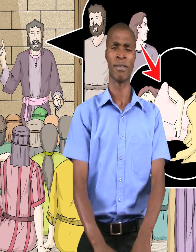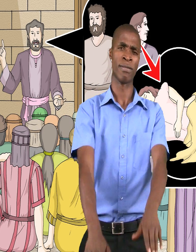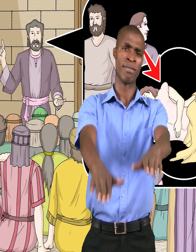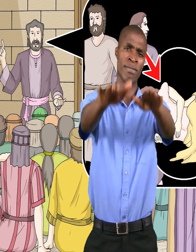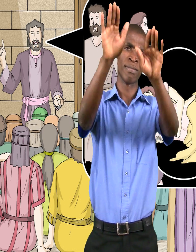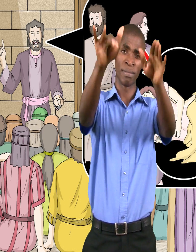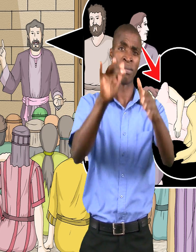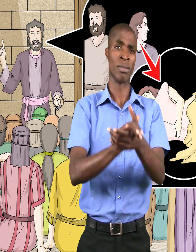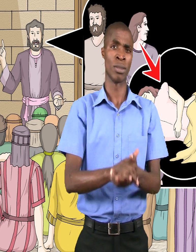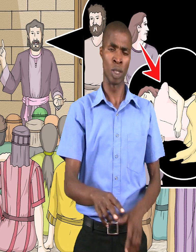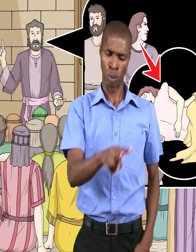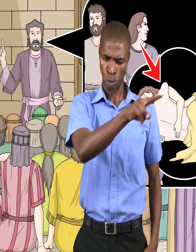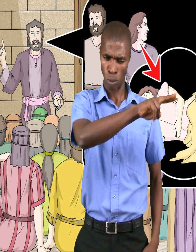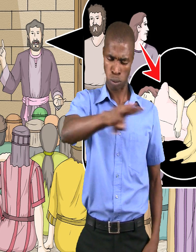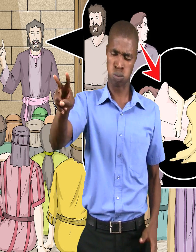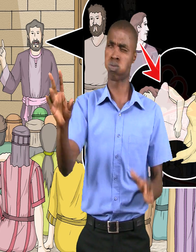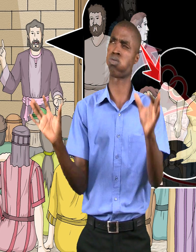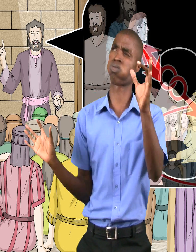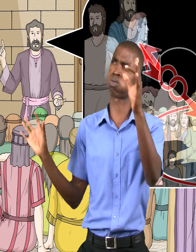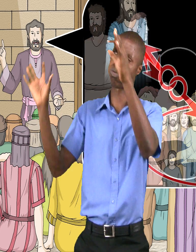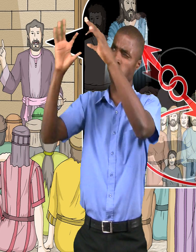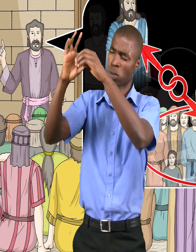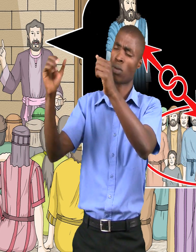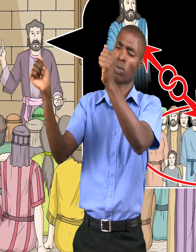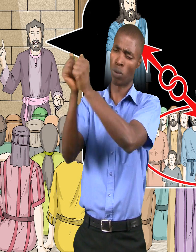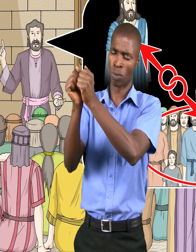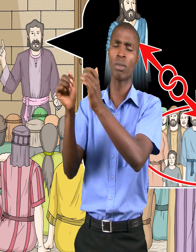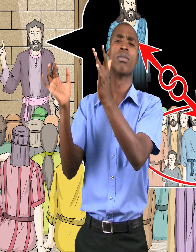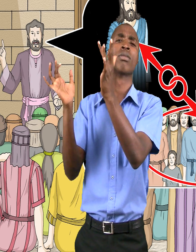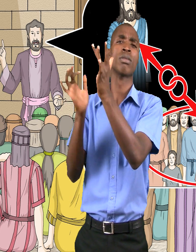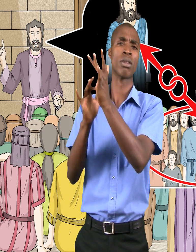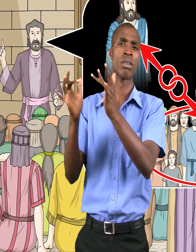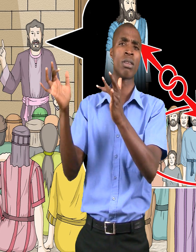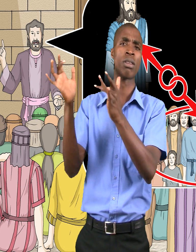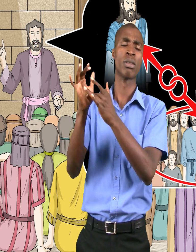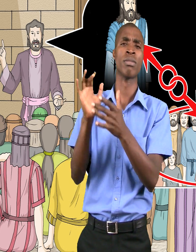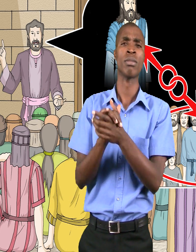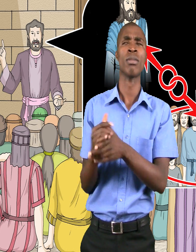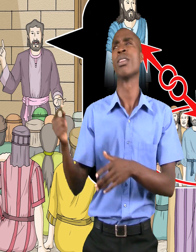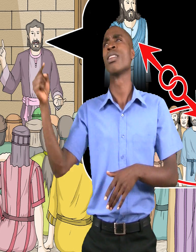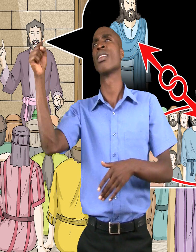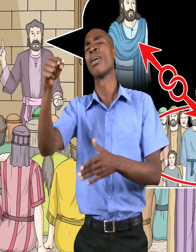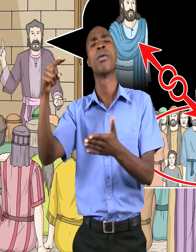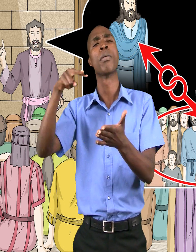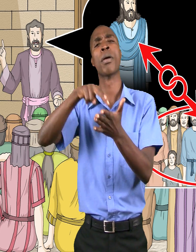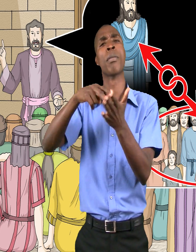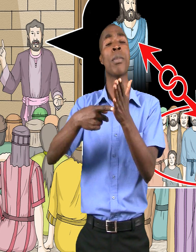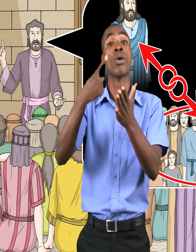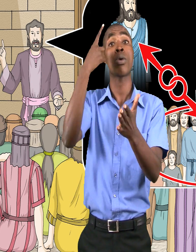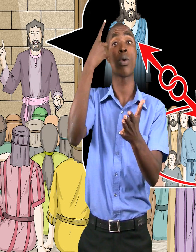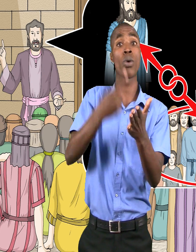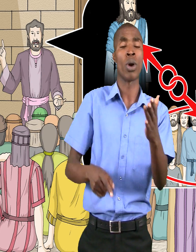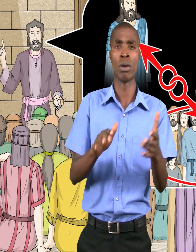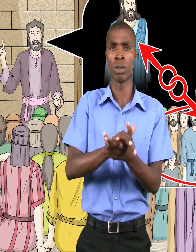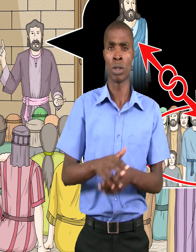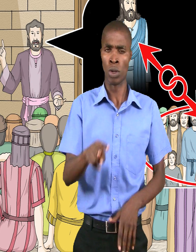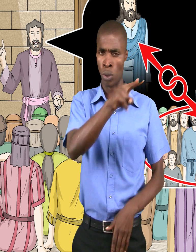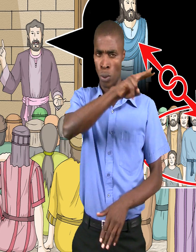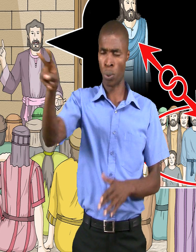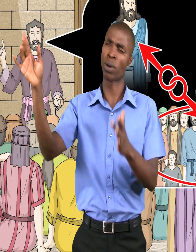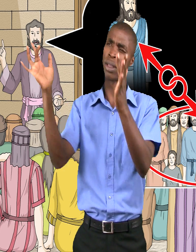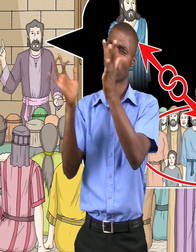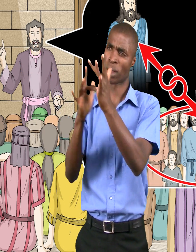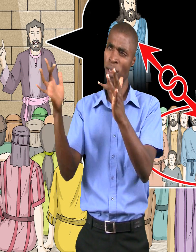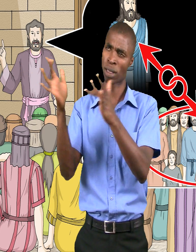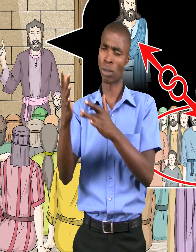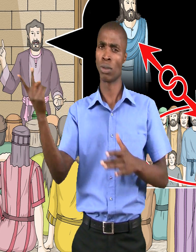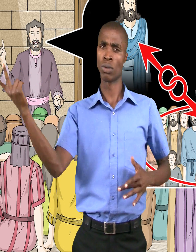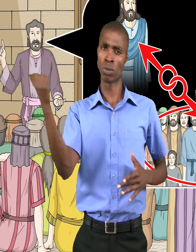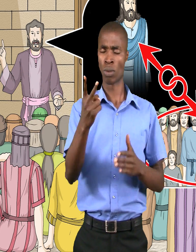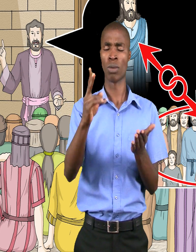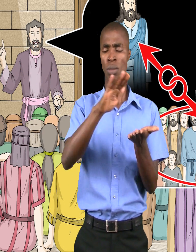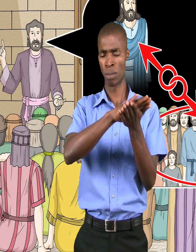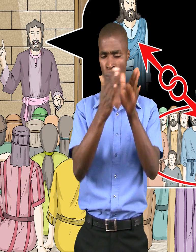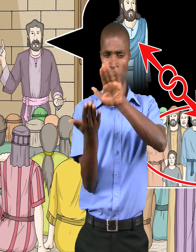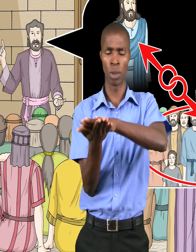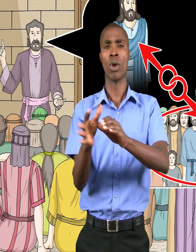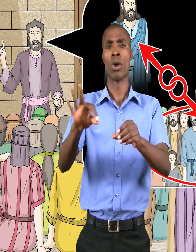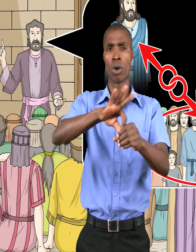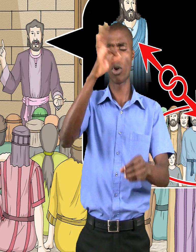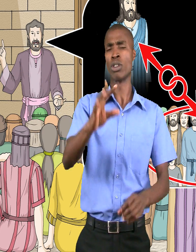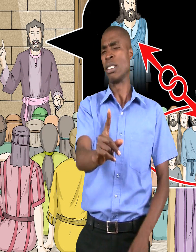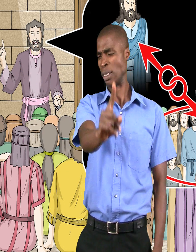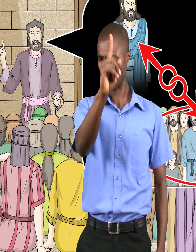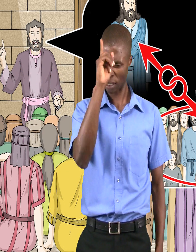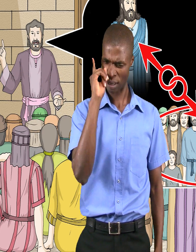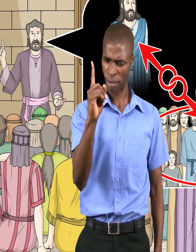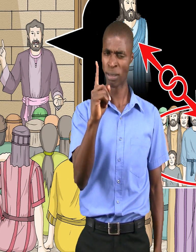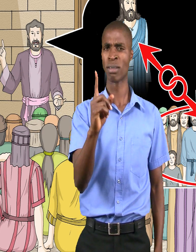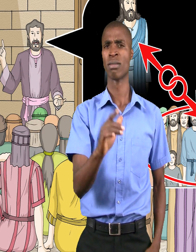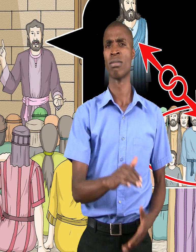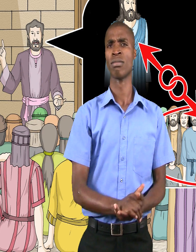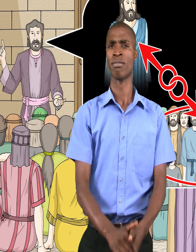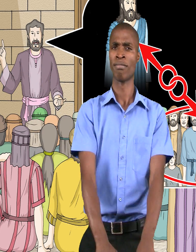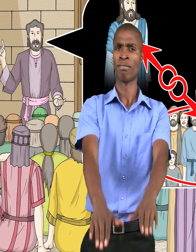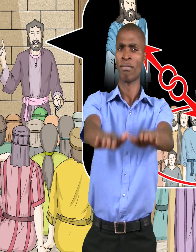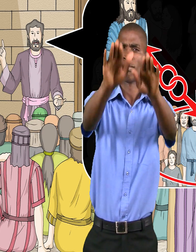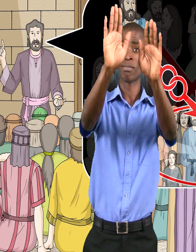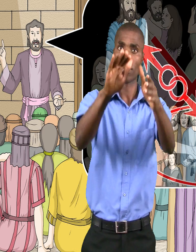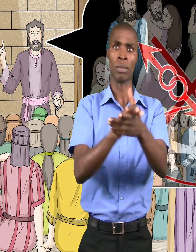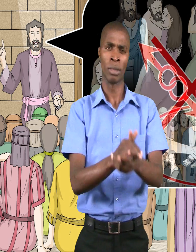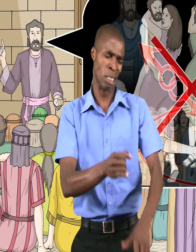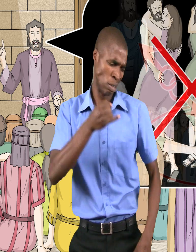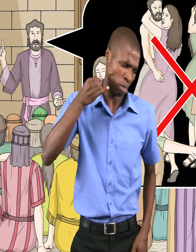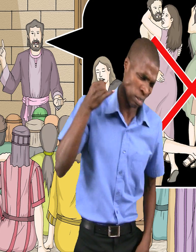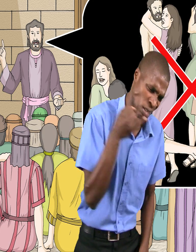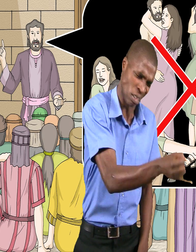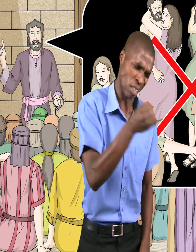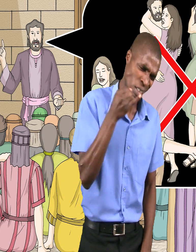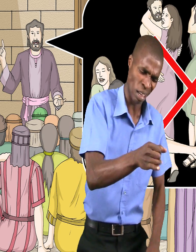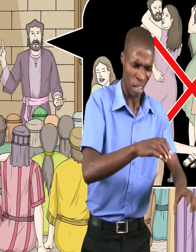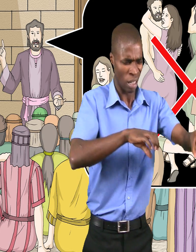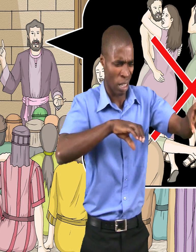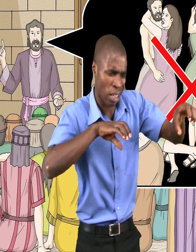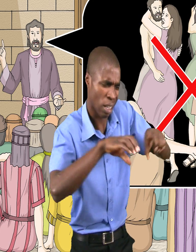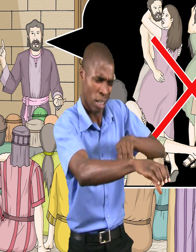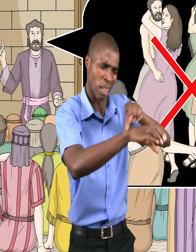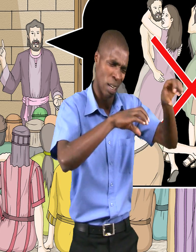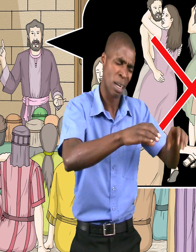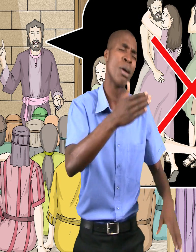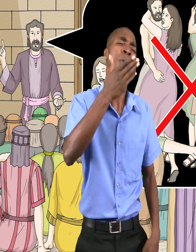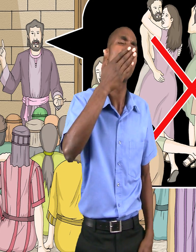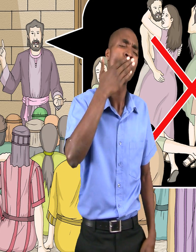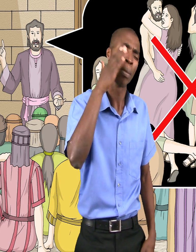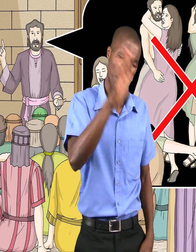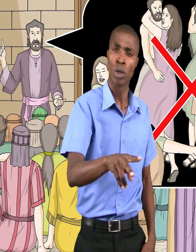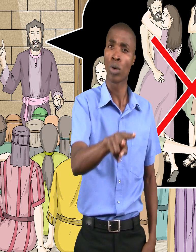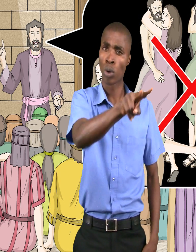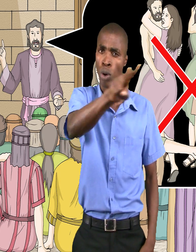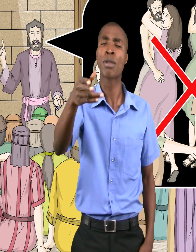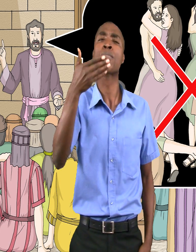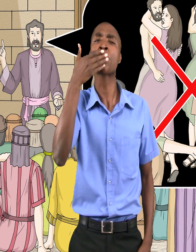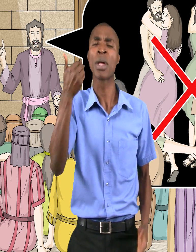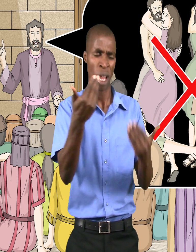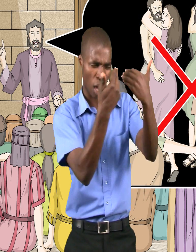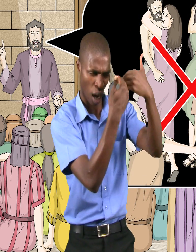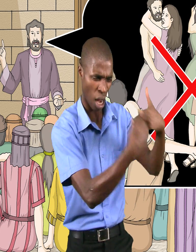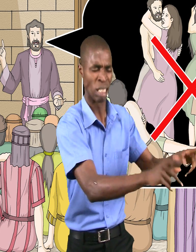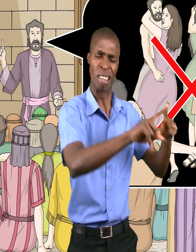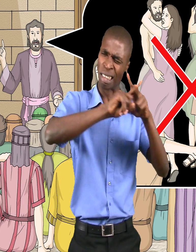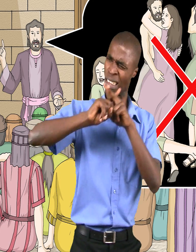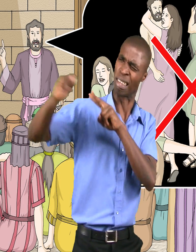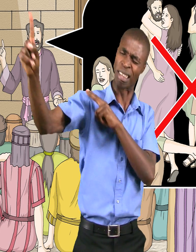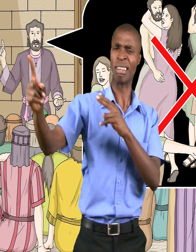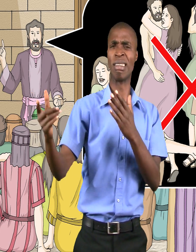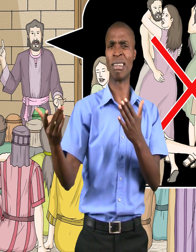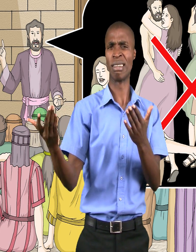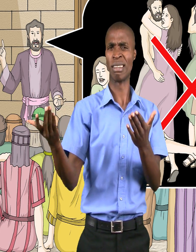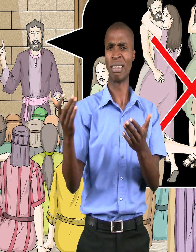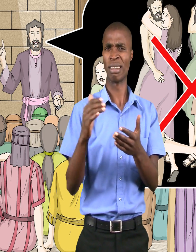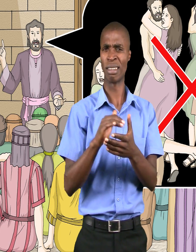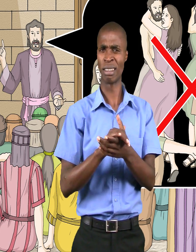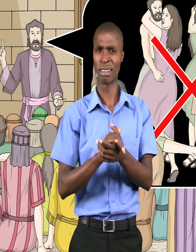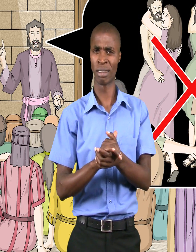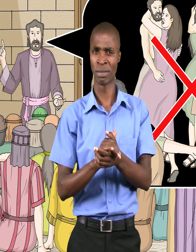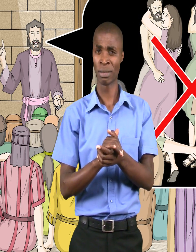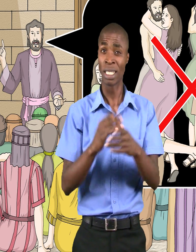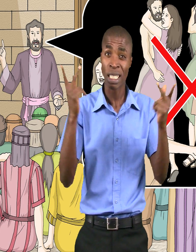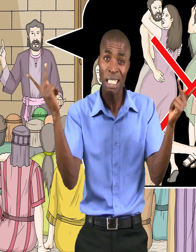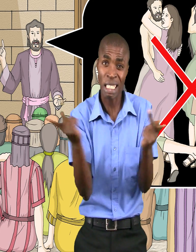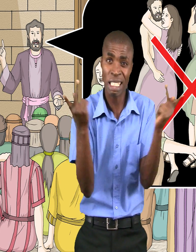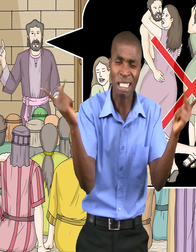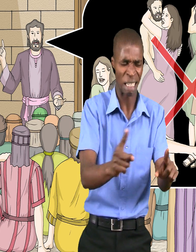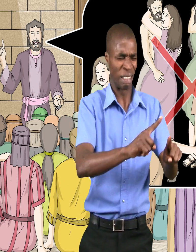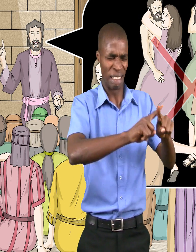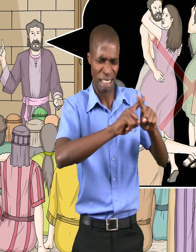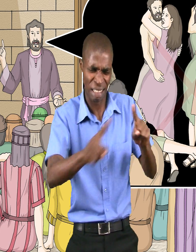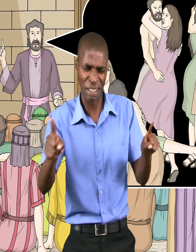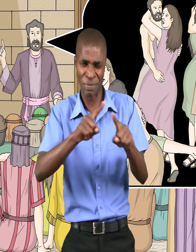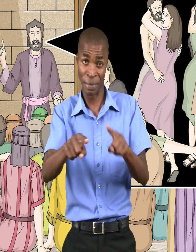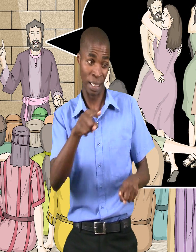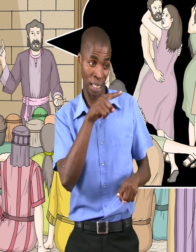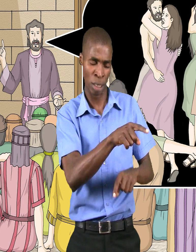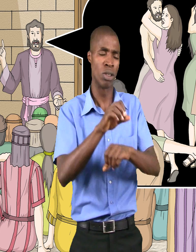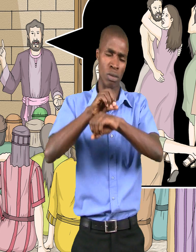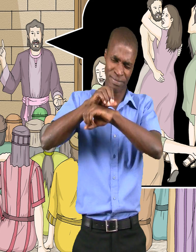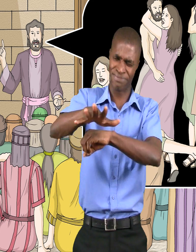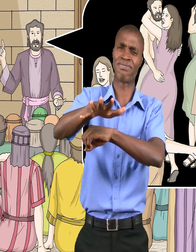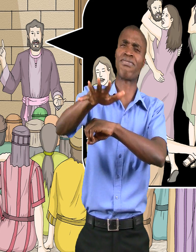But he who unites himself with the Lord is one with Him in spirit. Flee from sexual immorality.